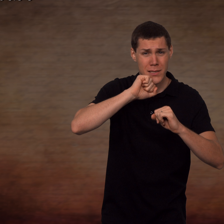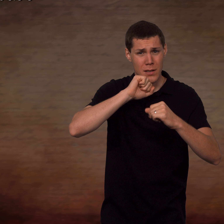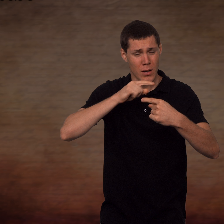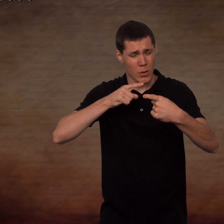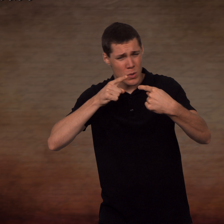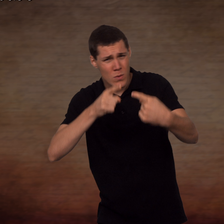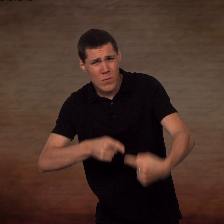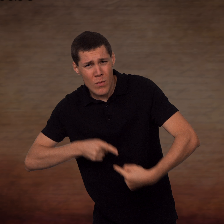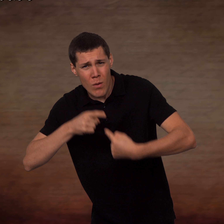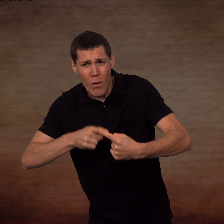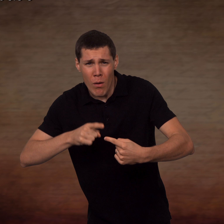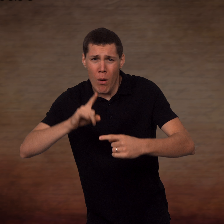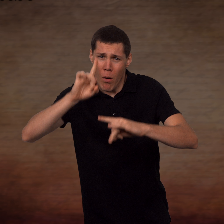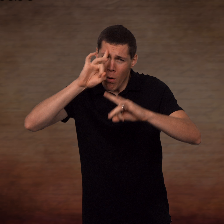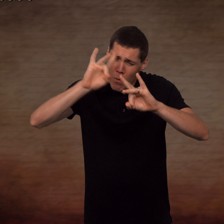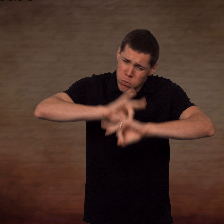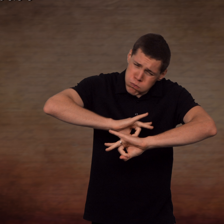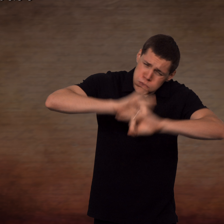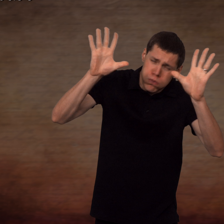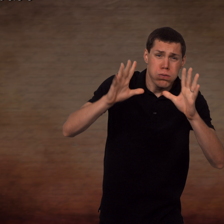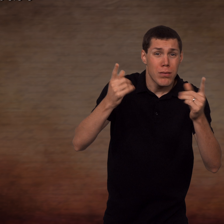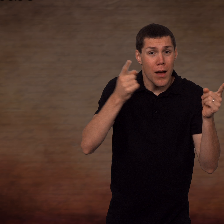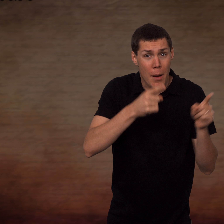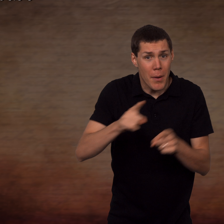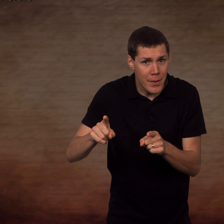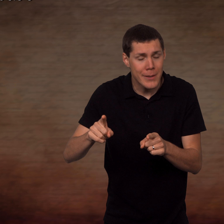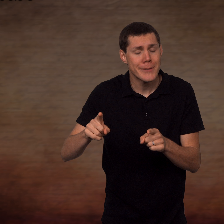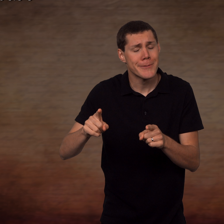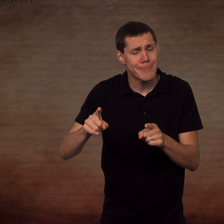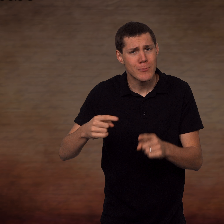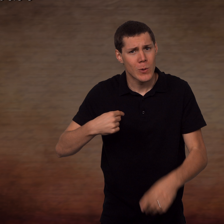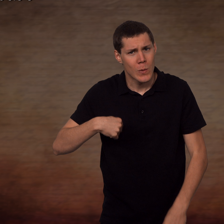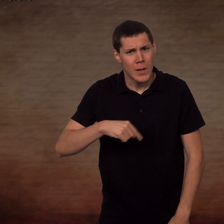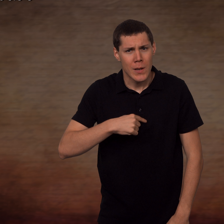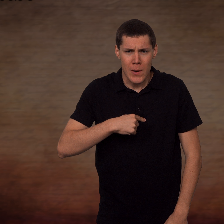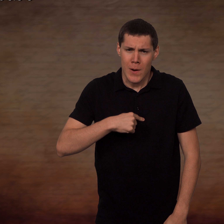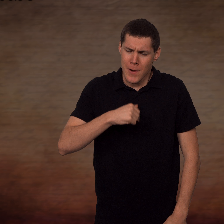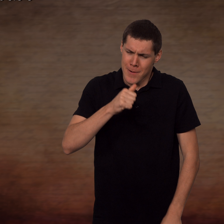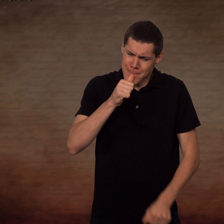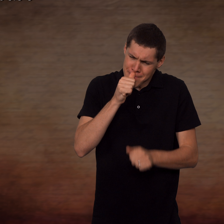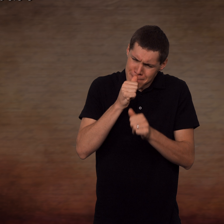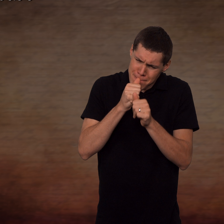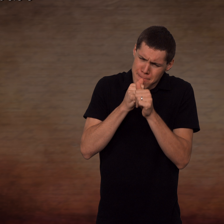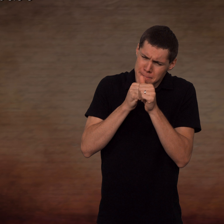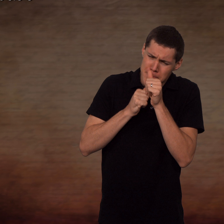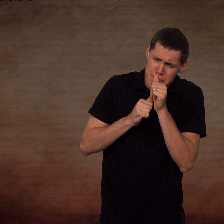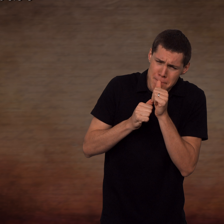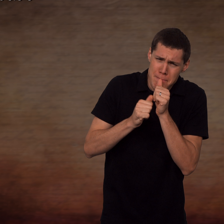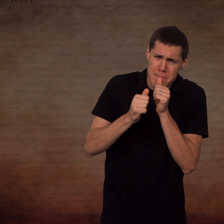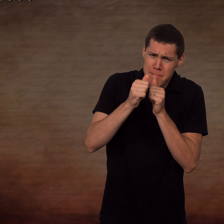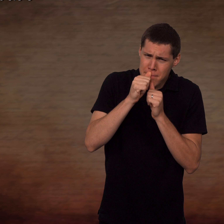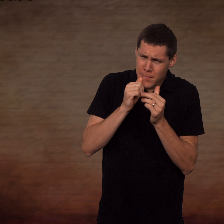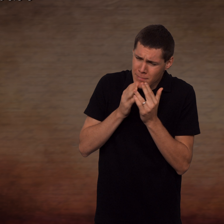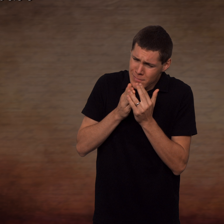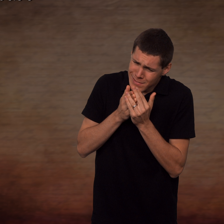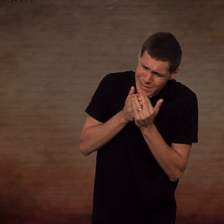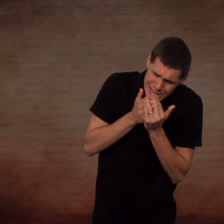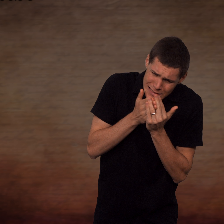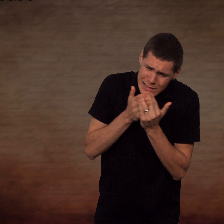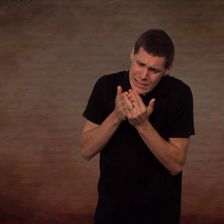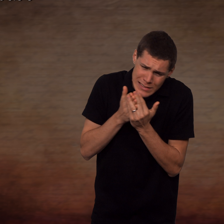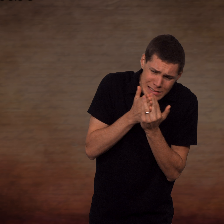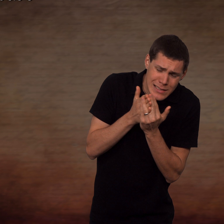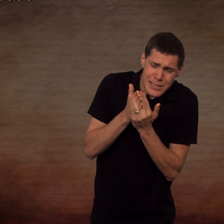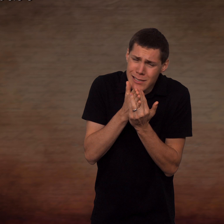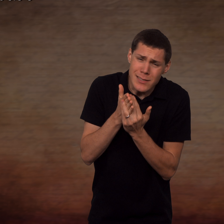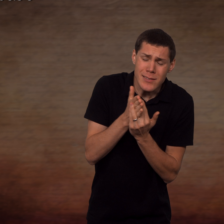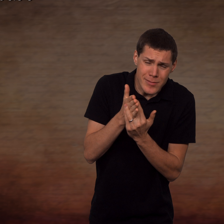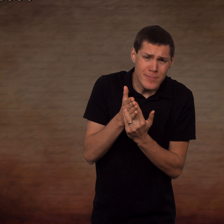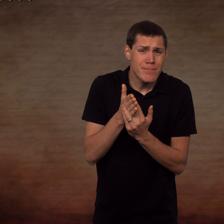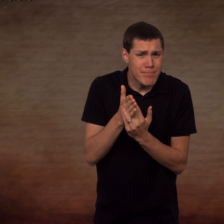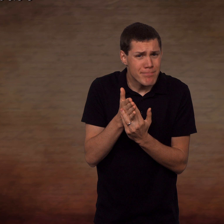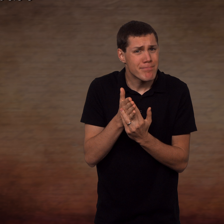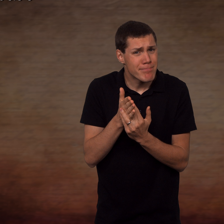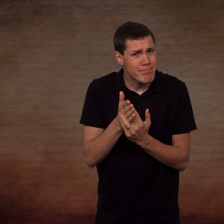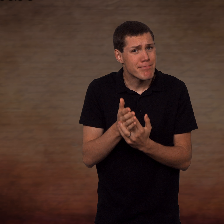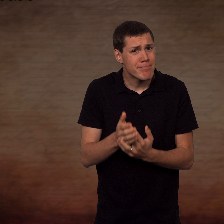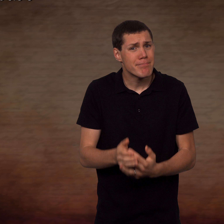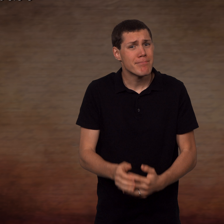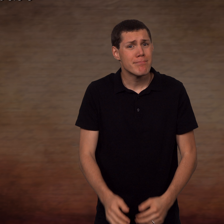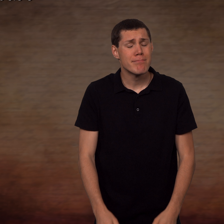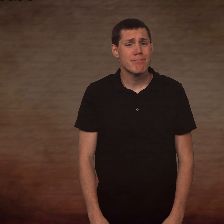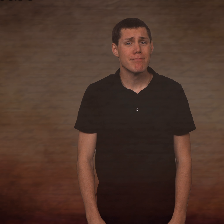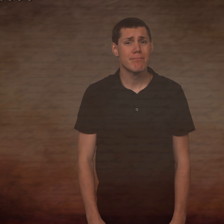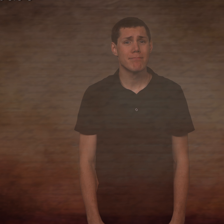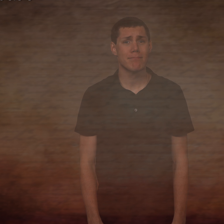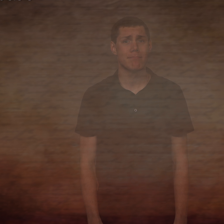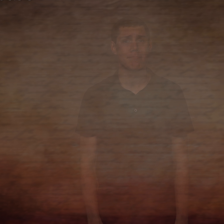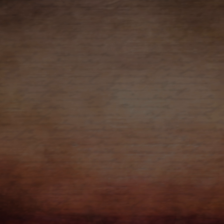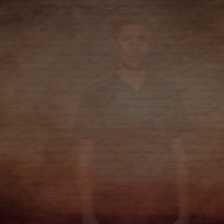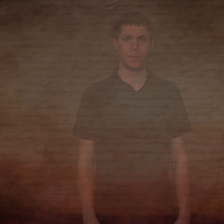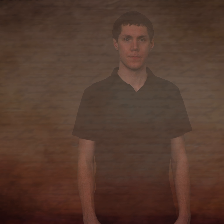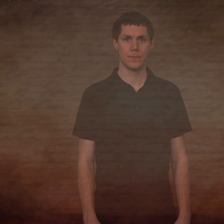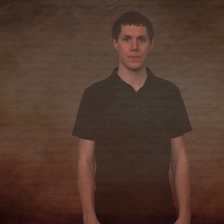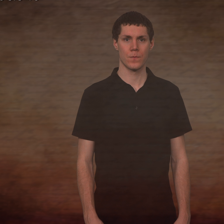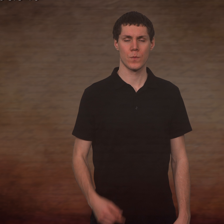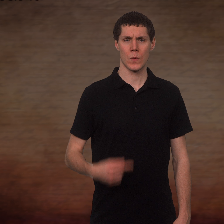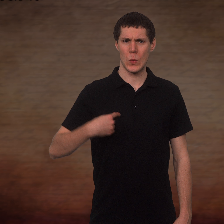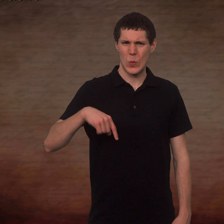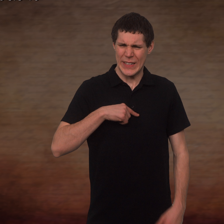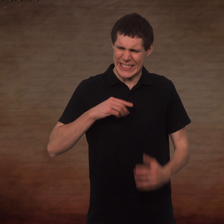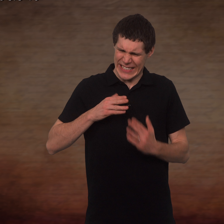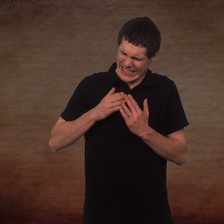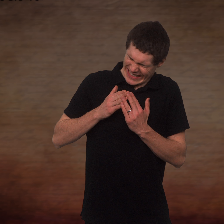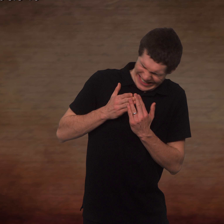in labor, sleepless nights, and hunger;